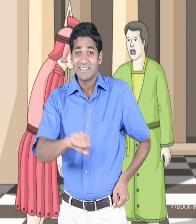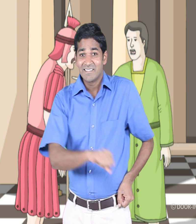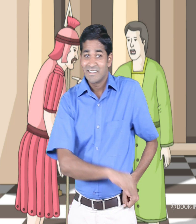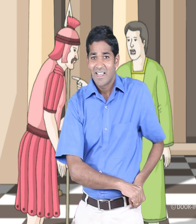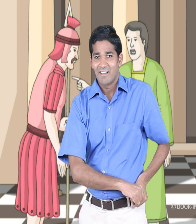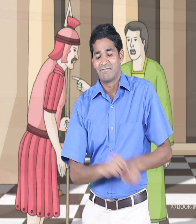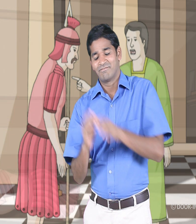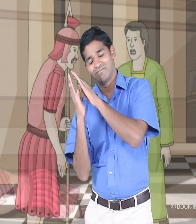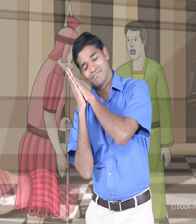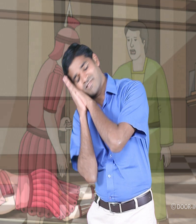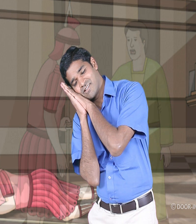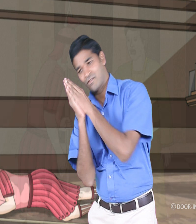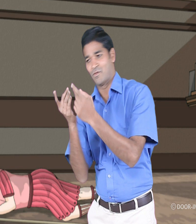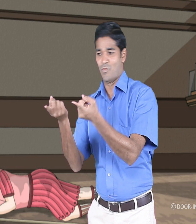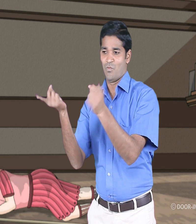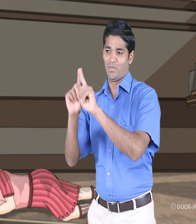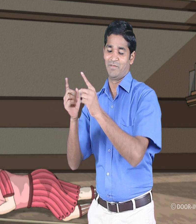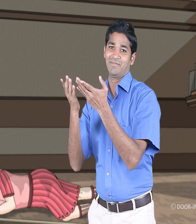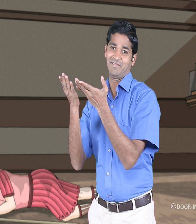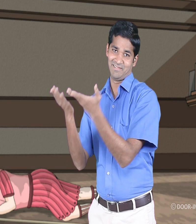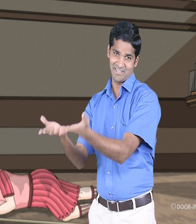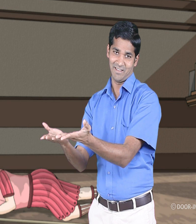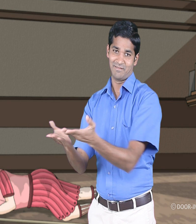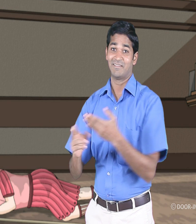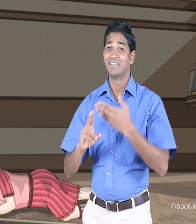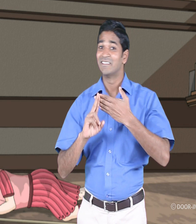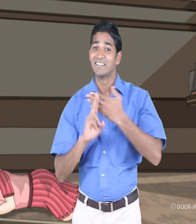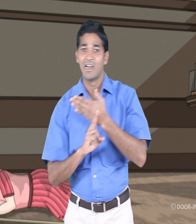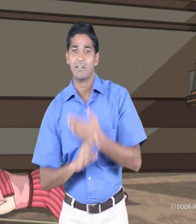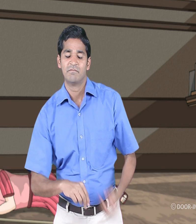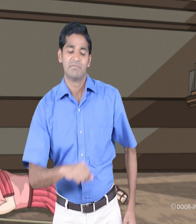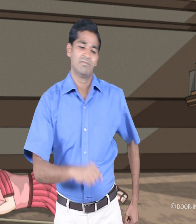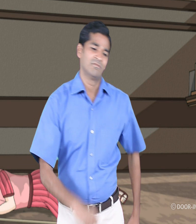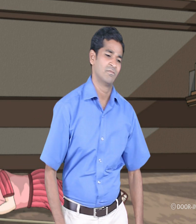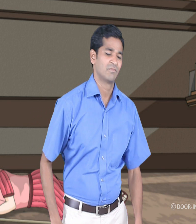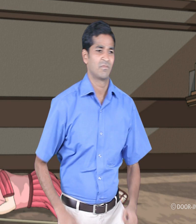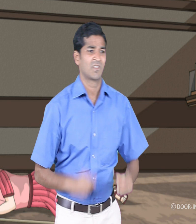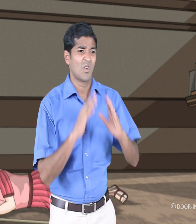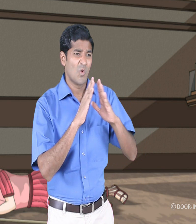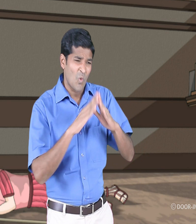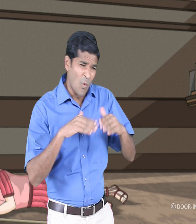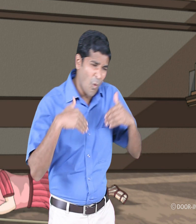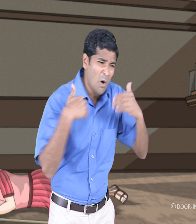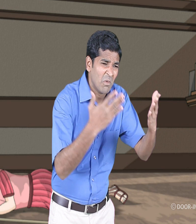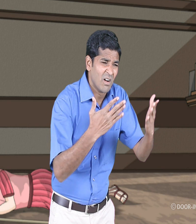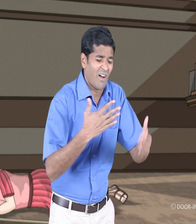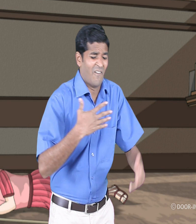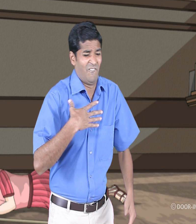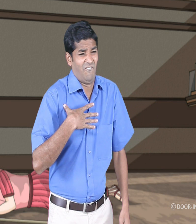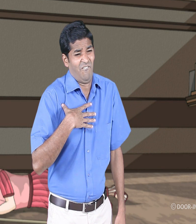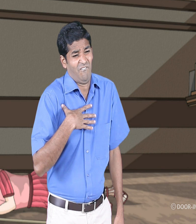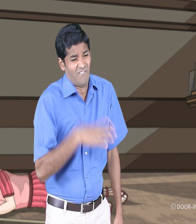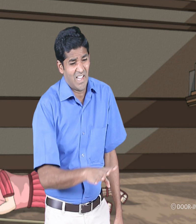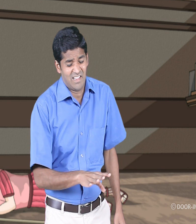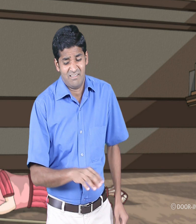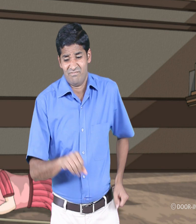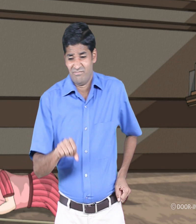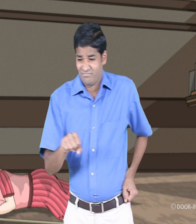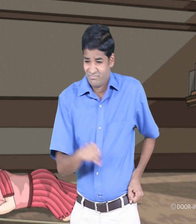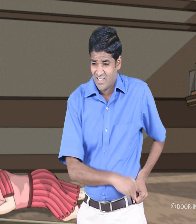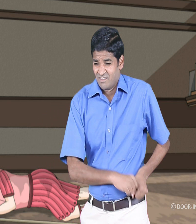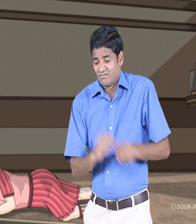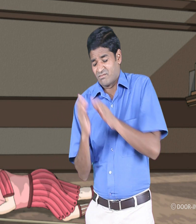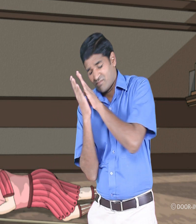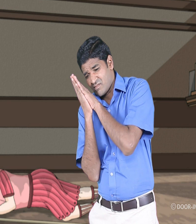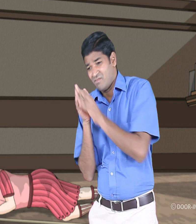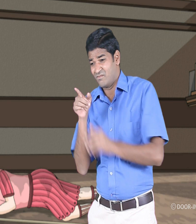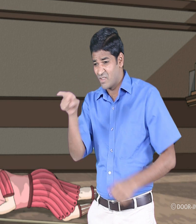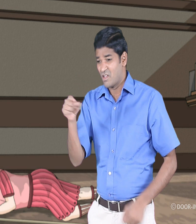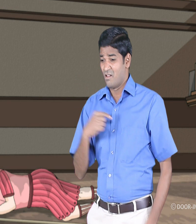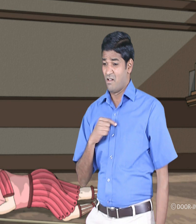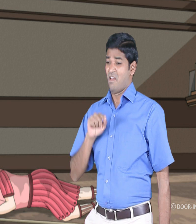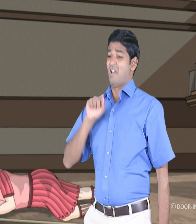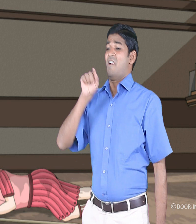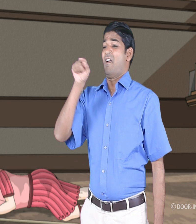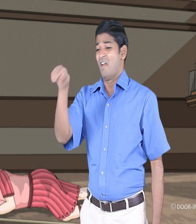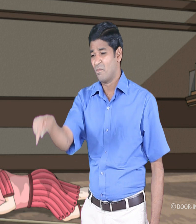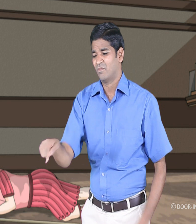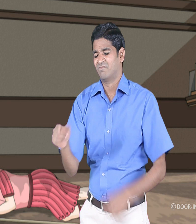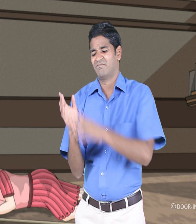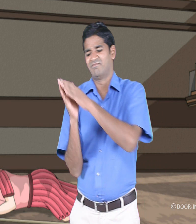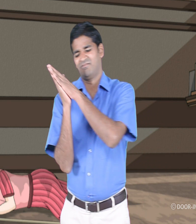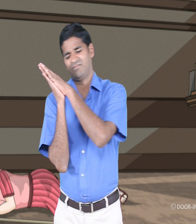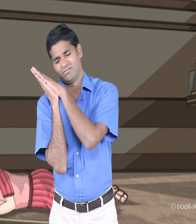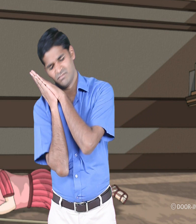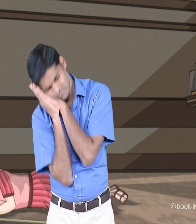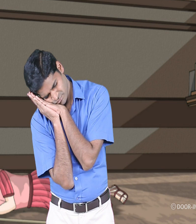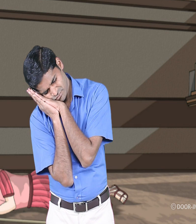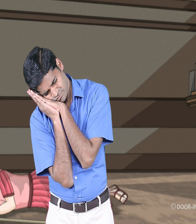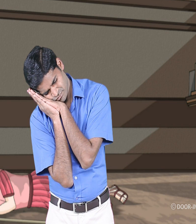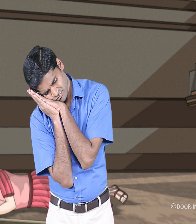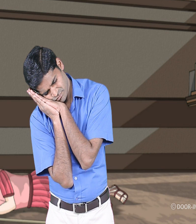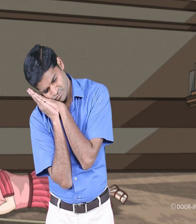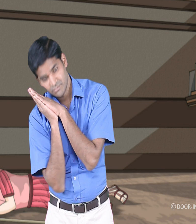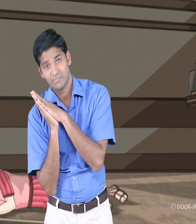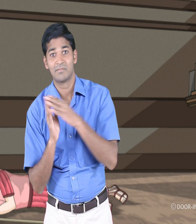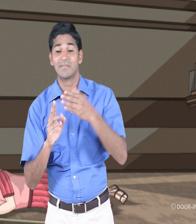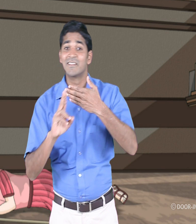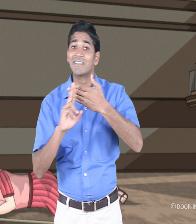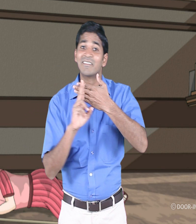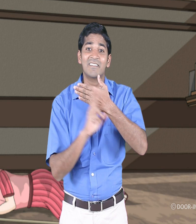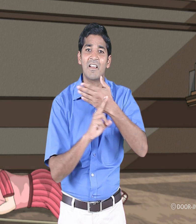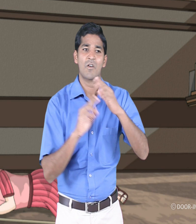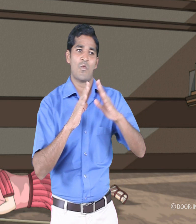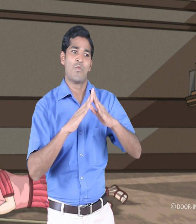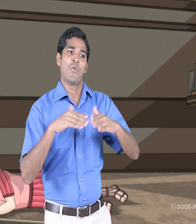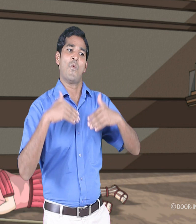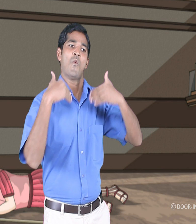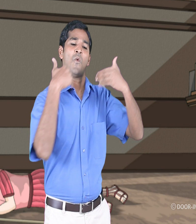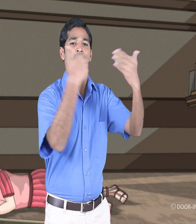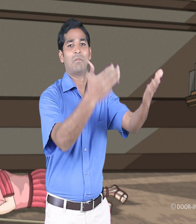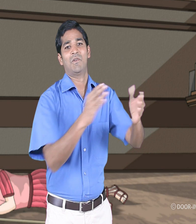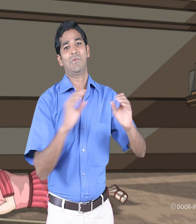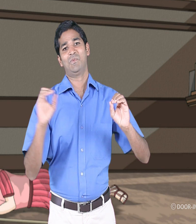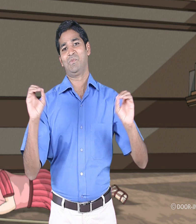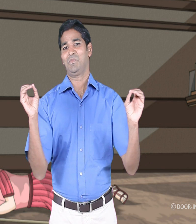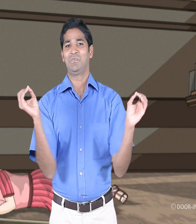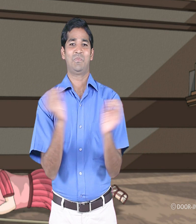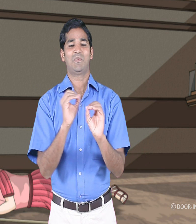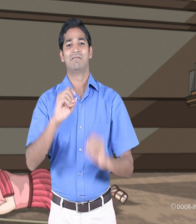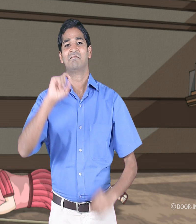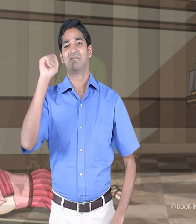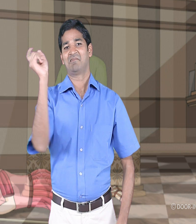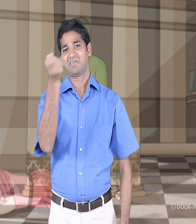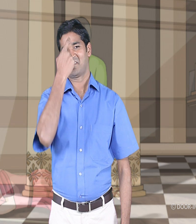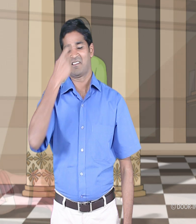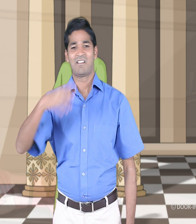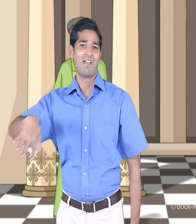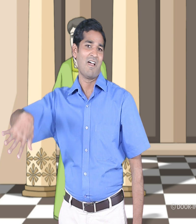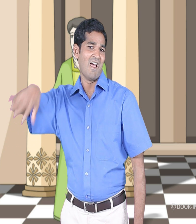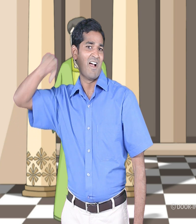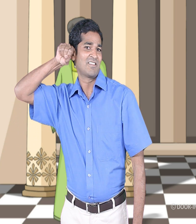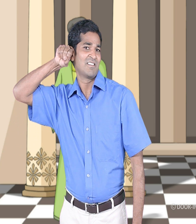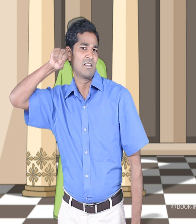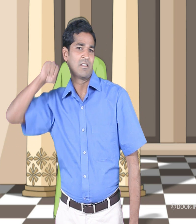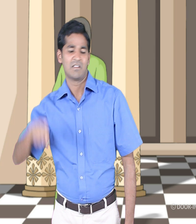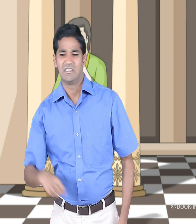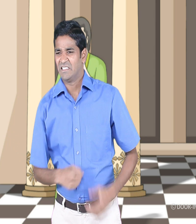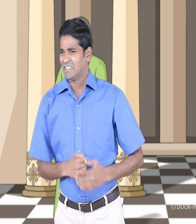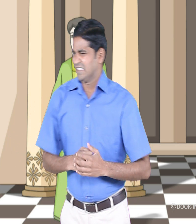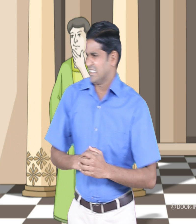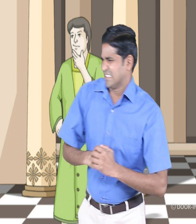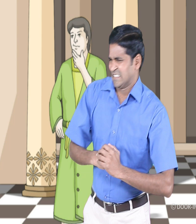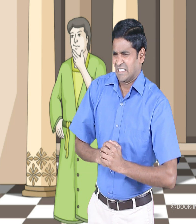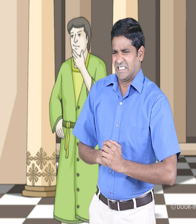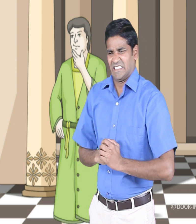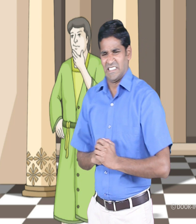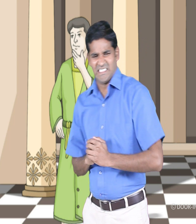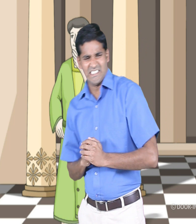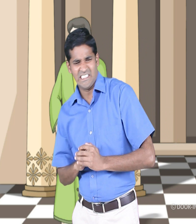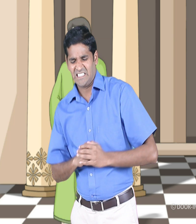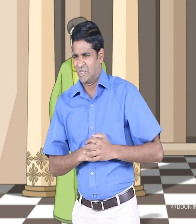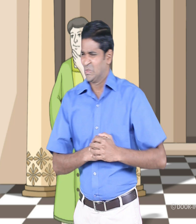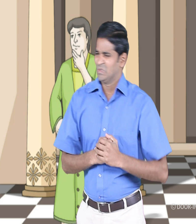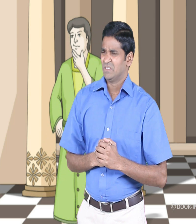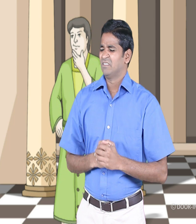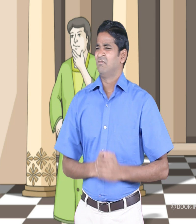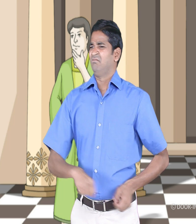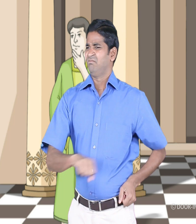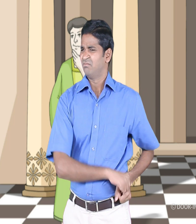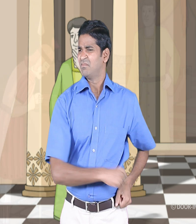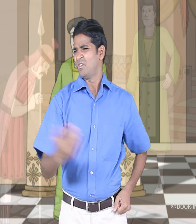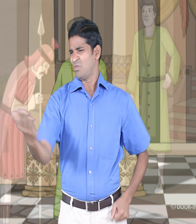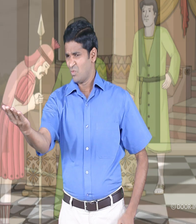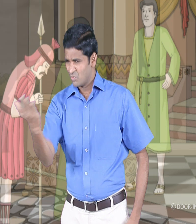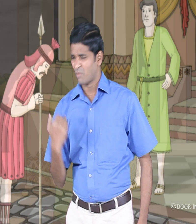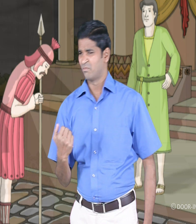But Uriah slept at the door of the palace with all his master’s servants;